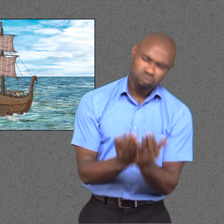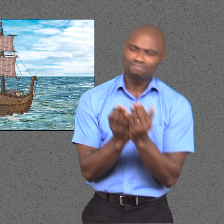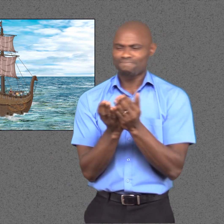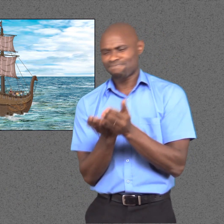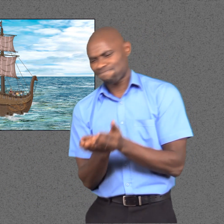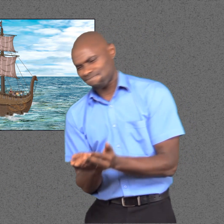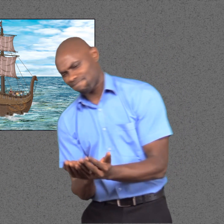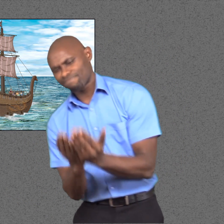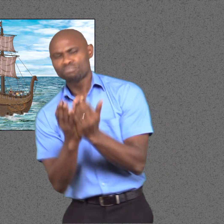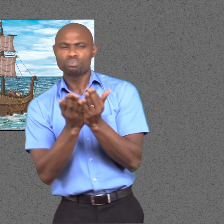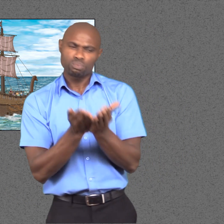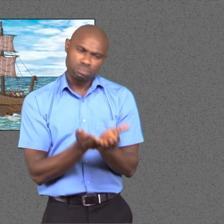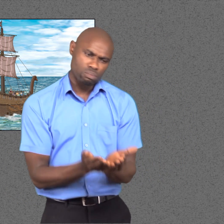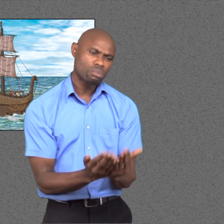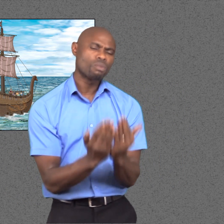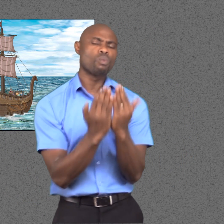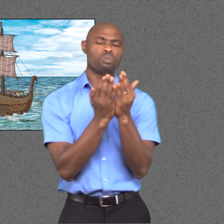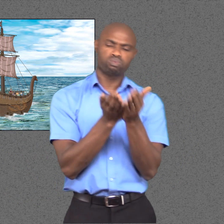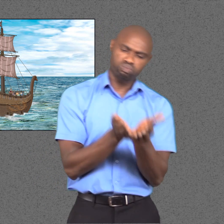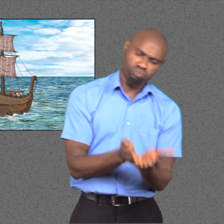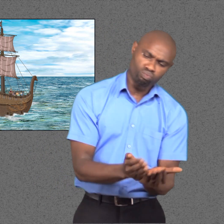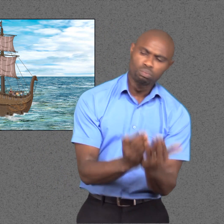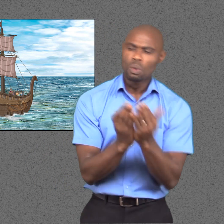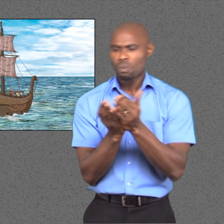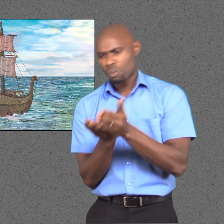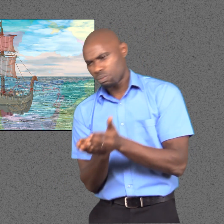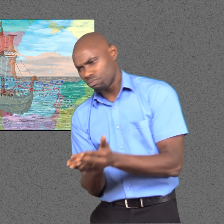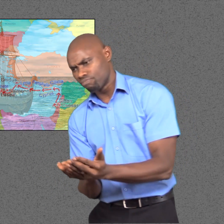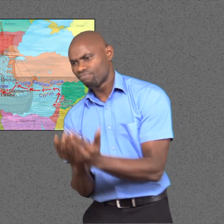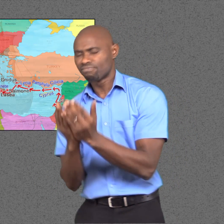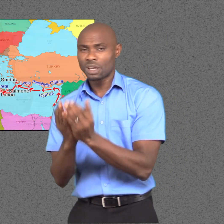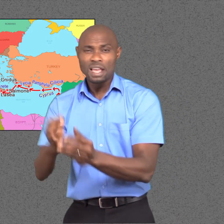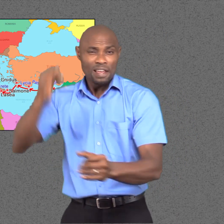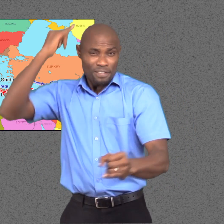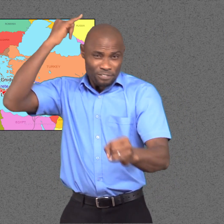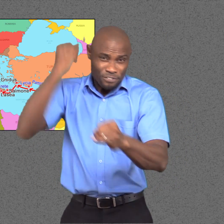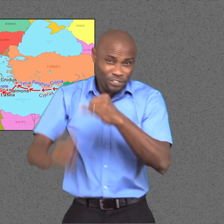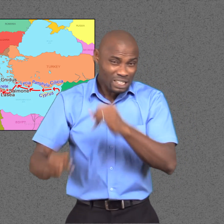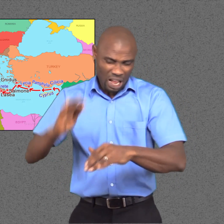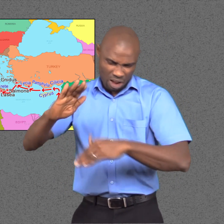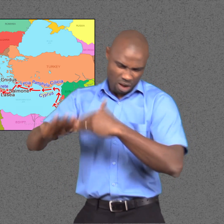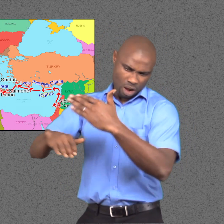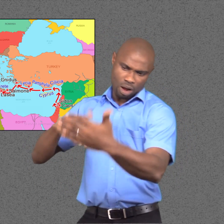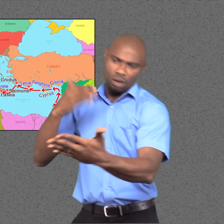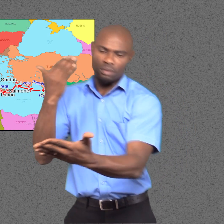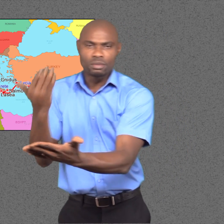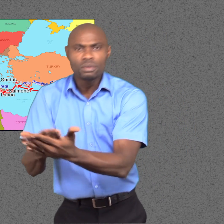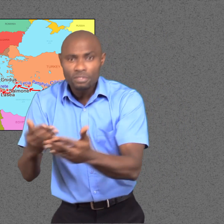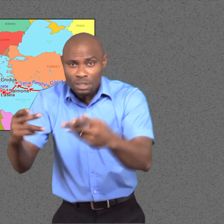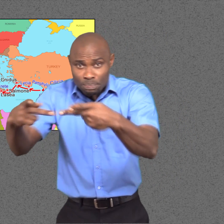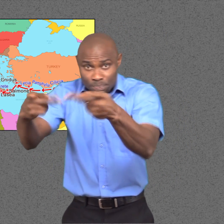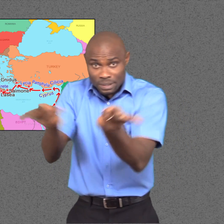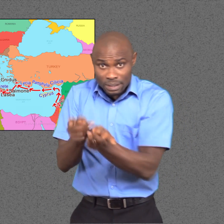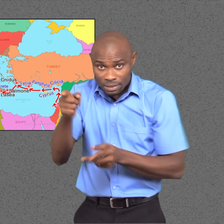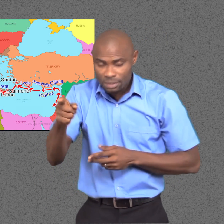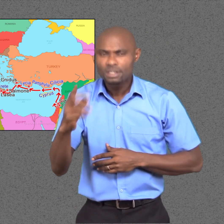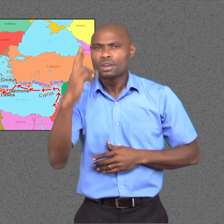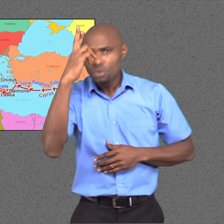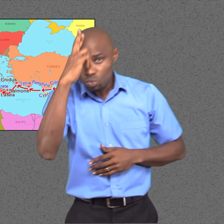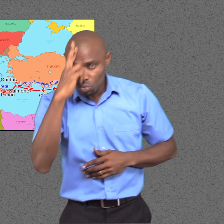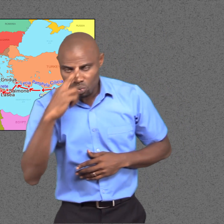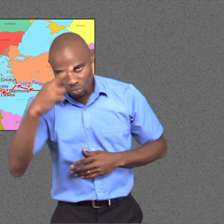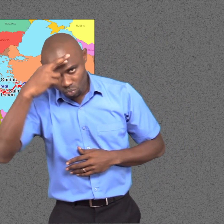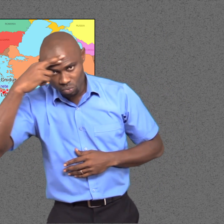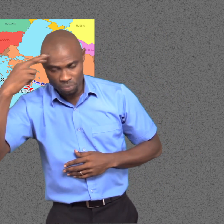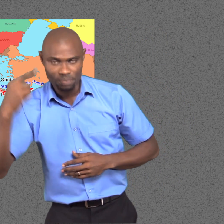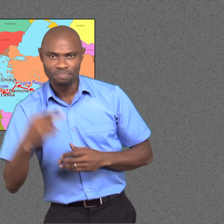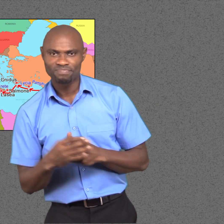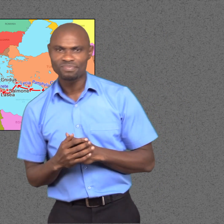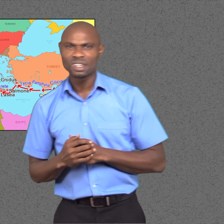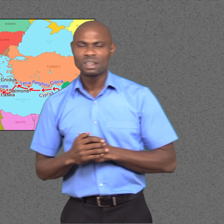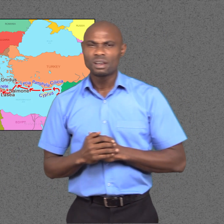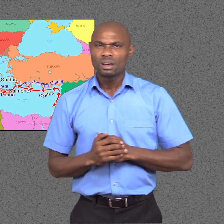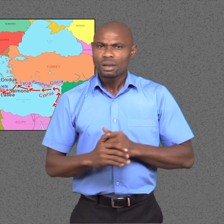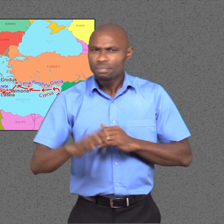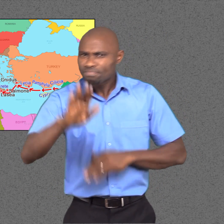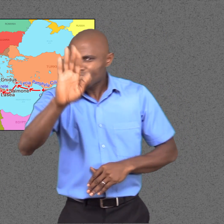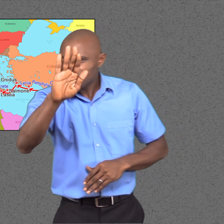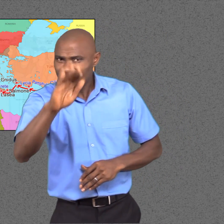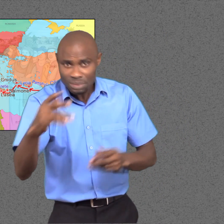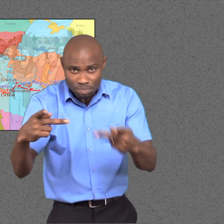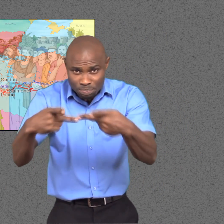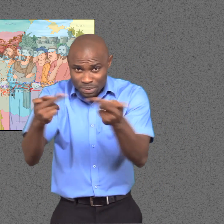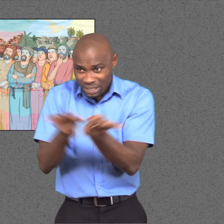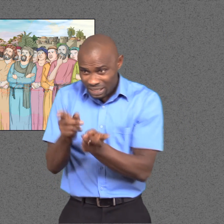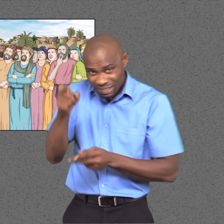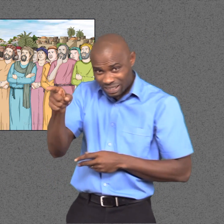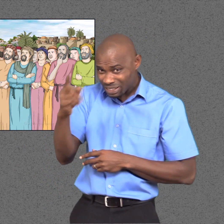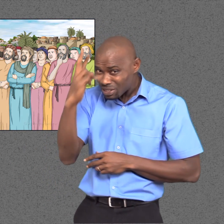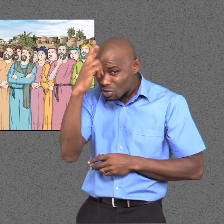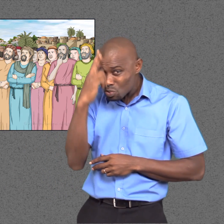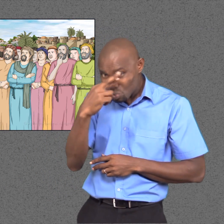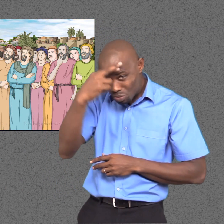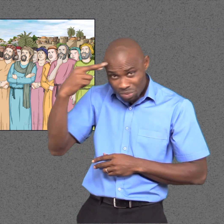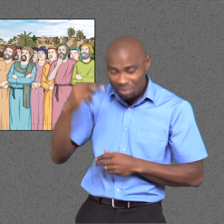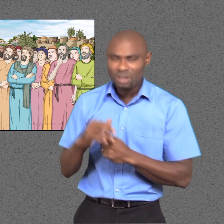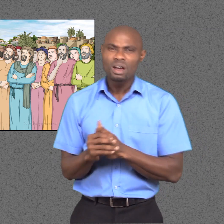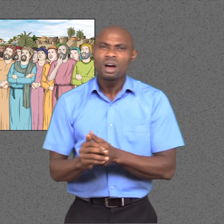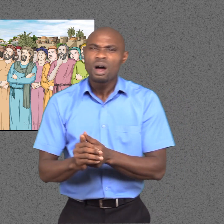And so we came to Rome.